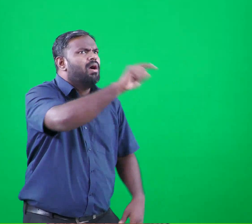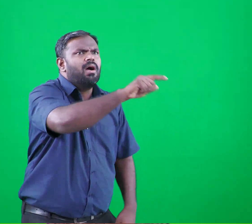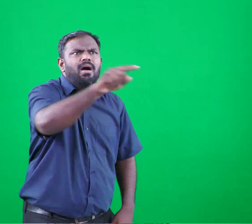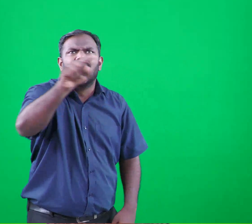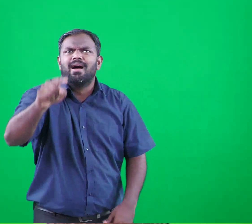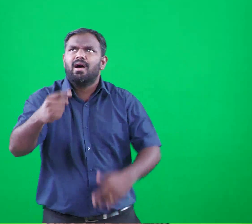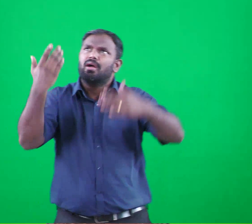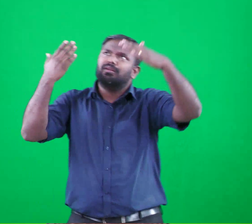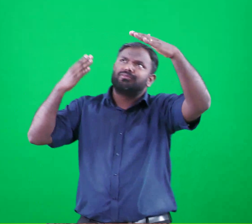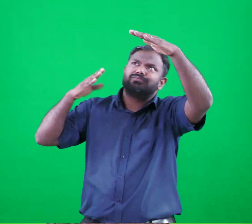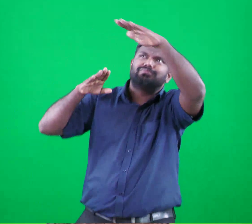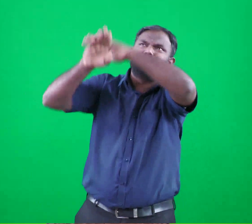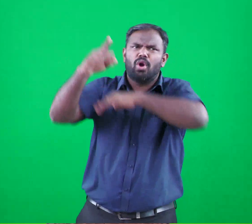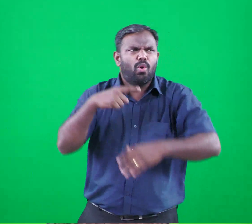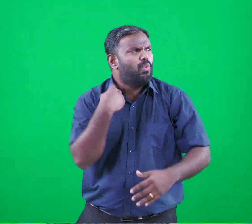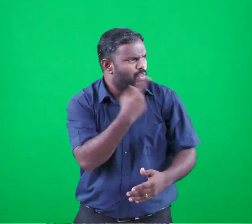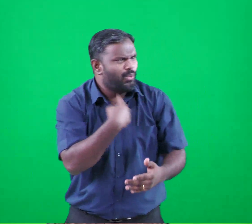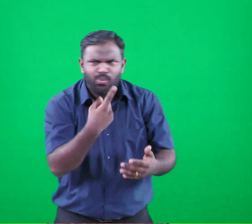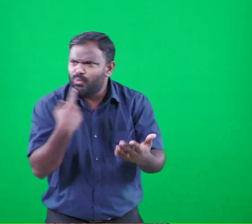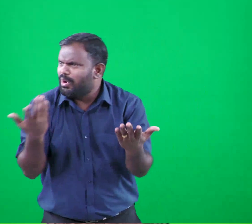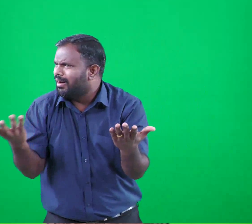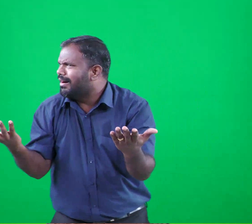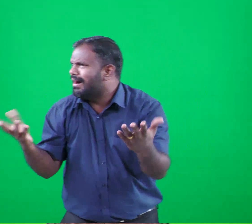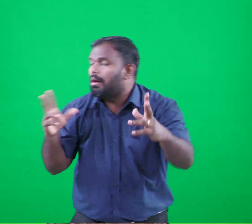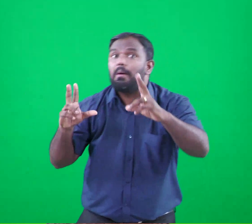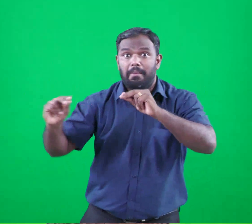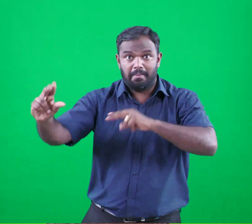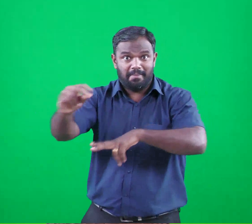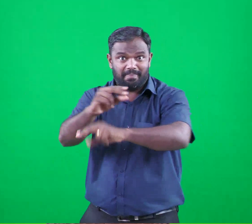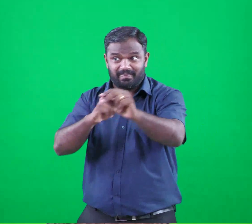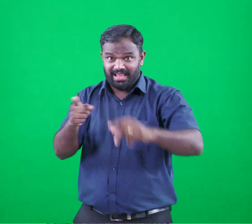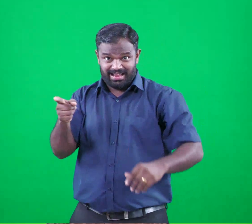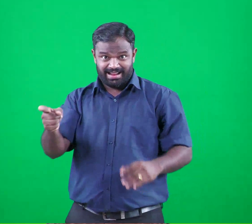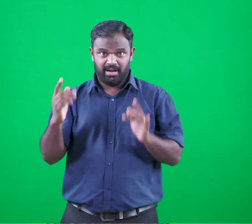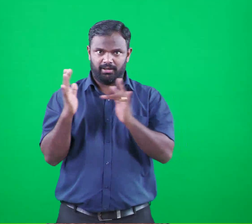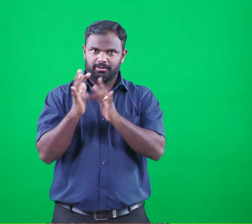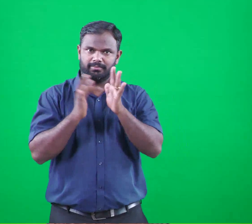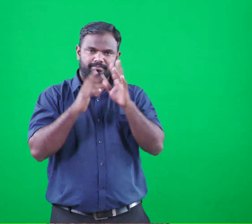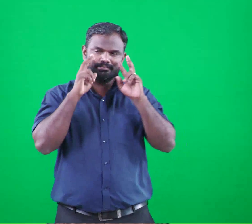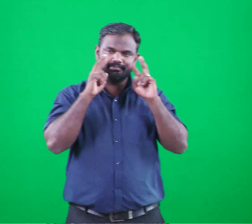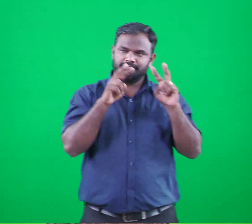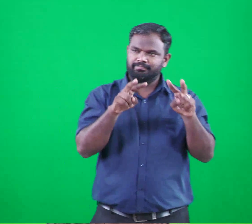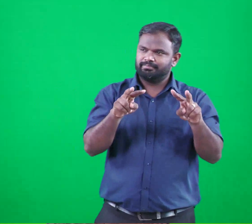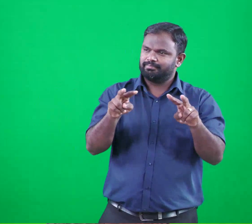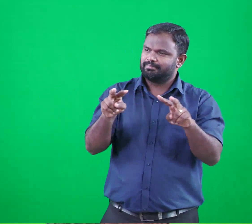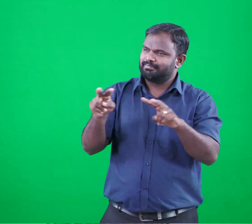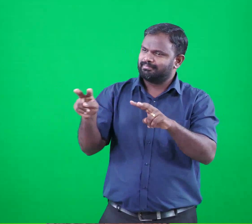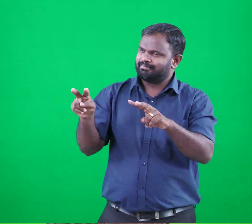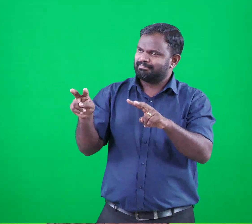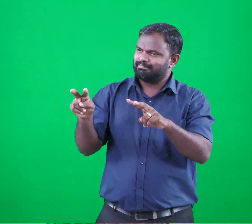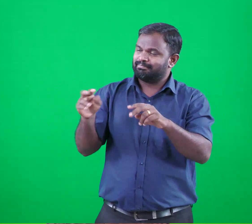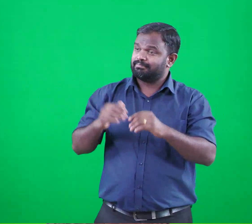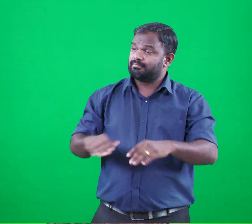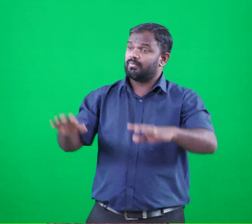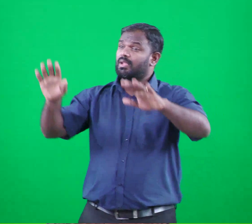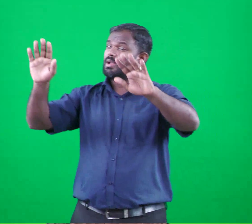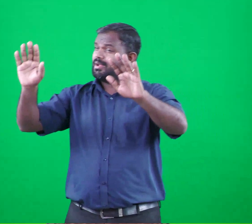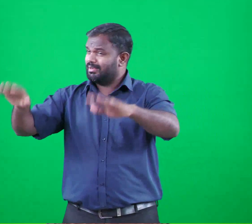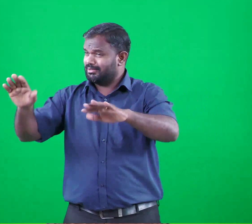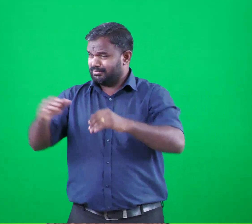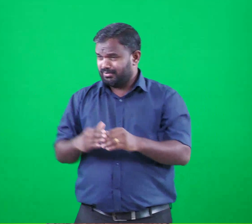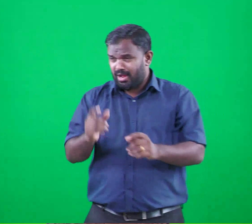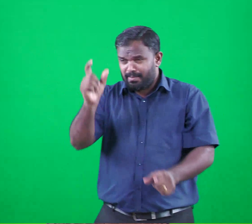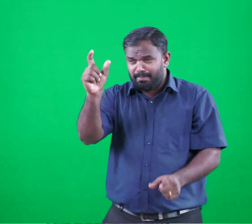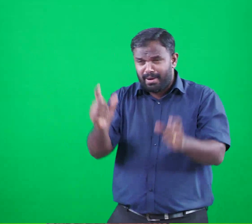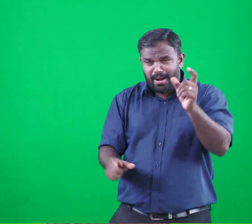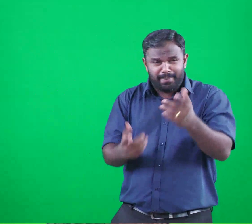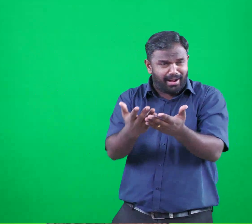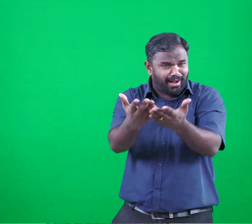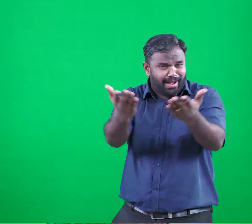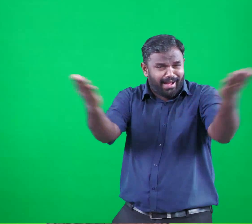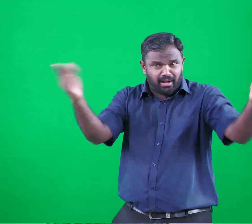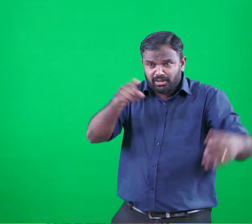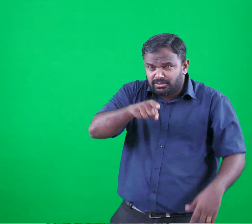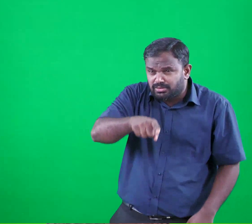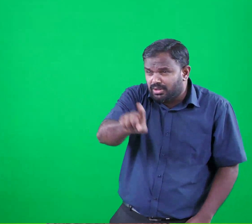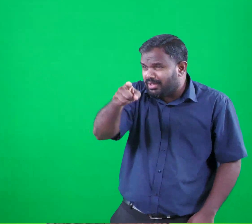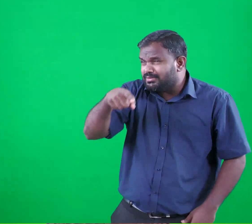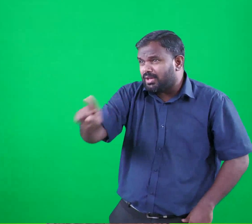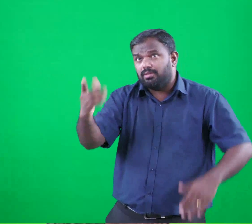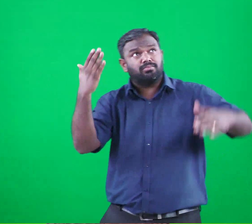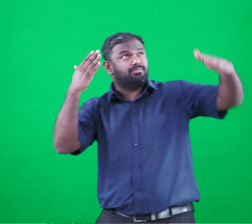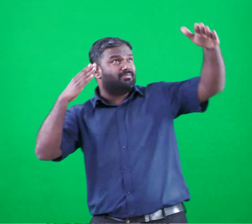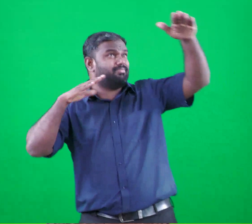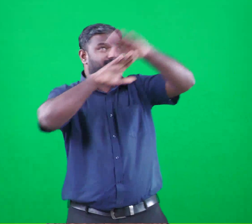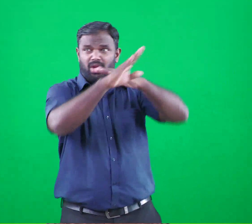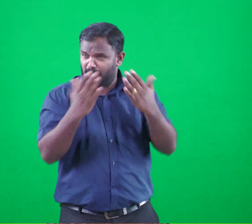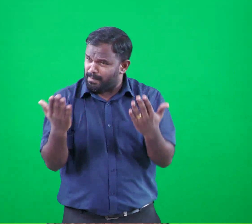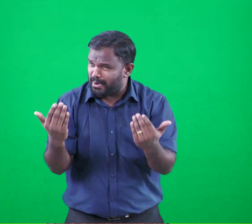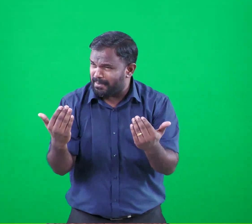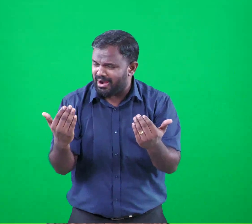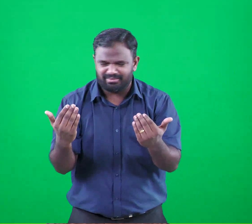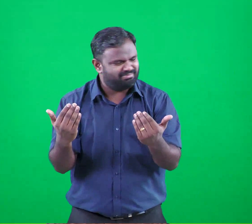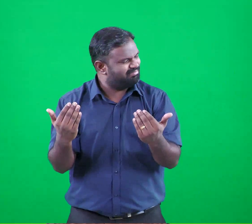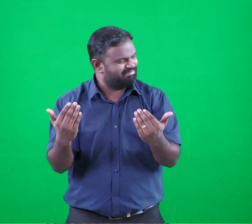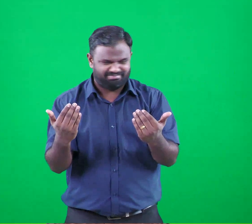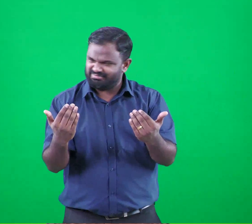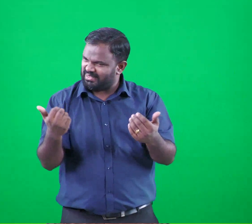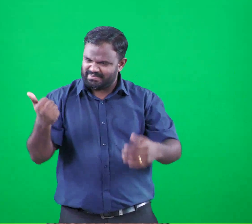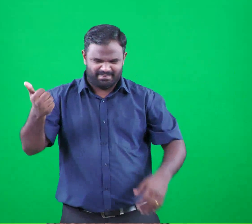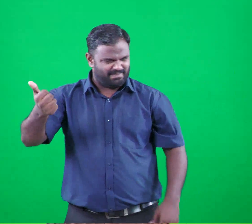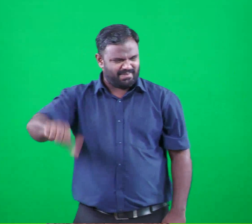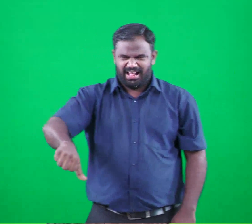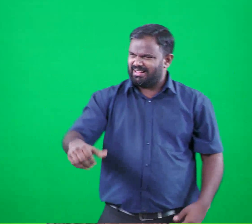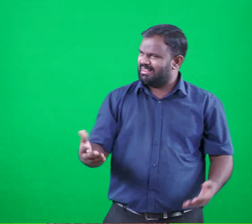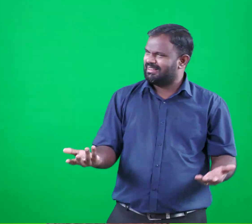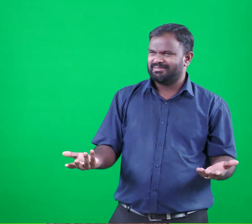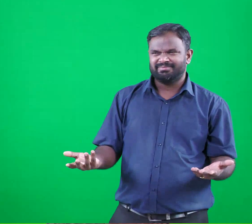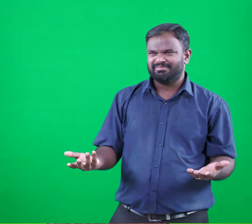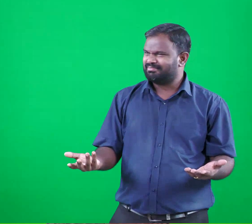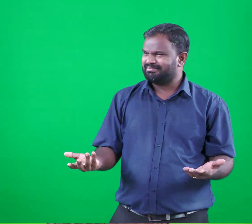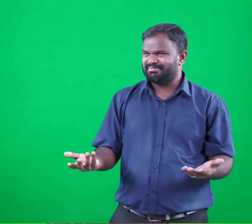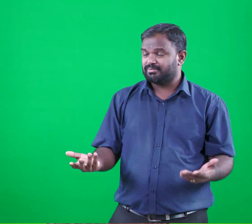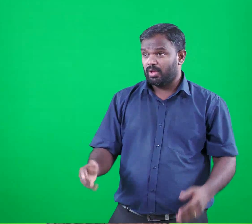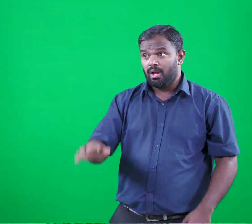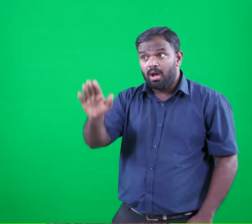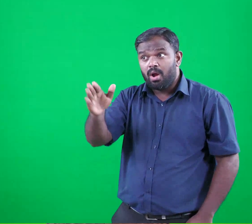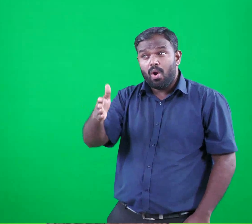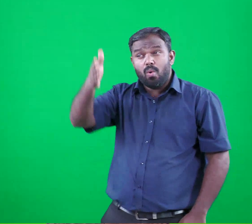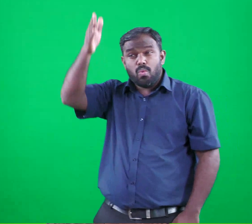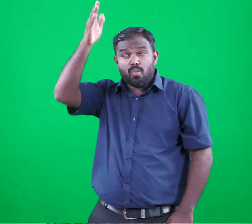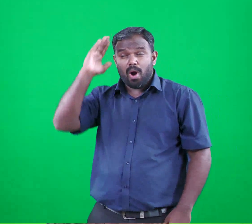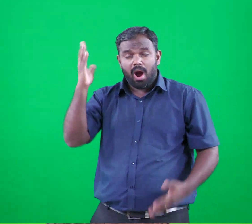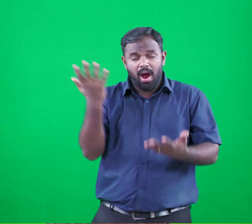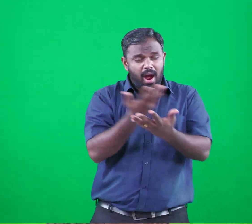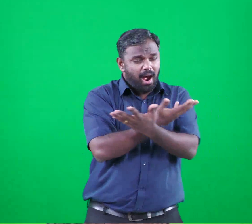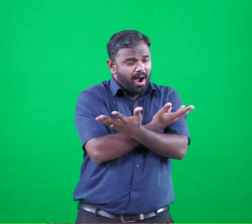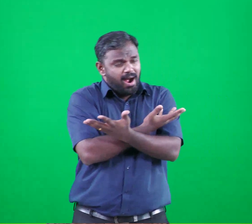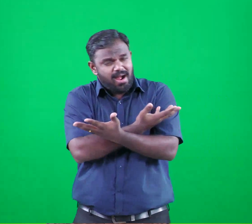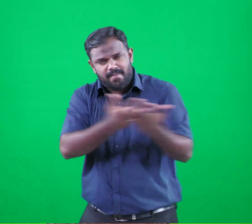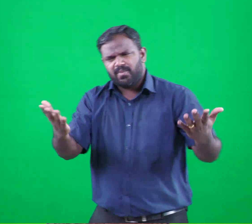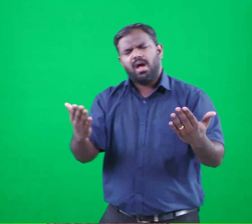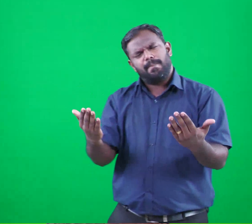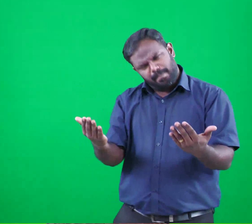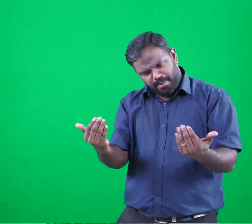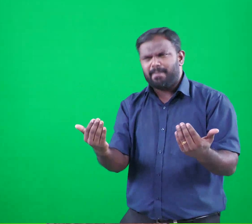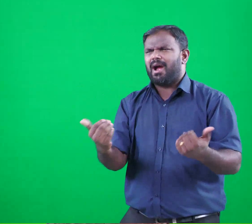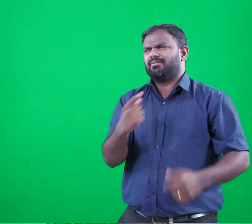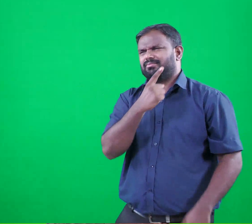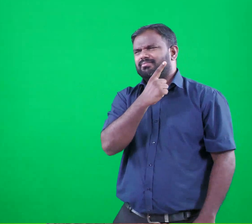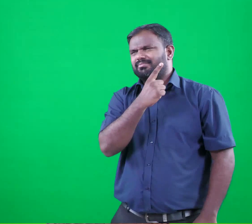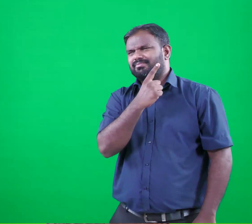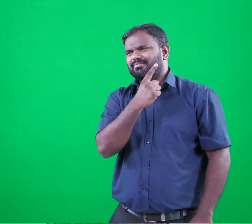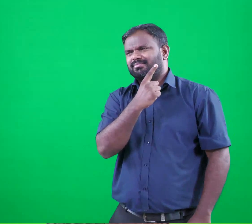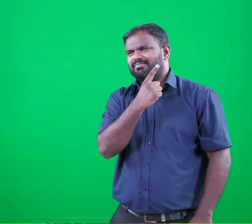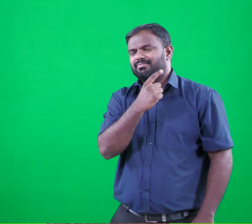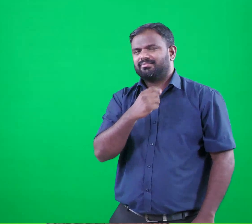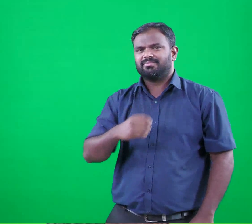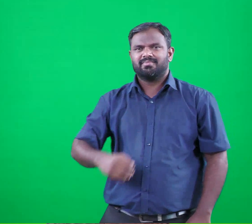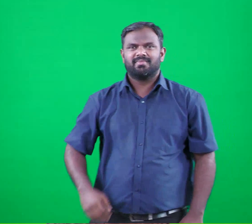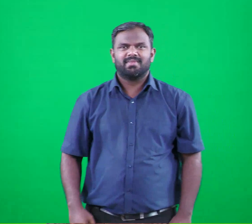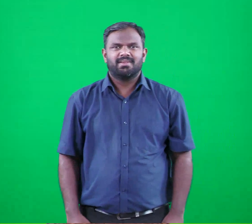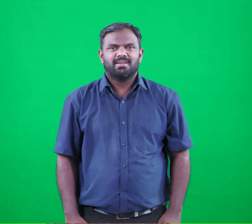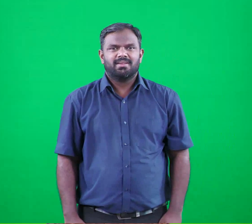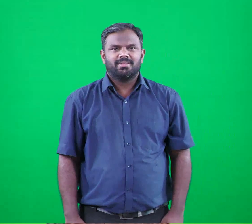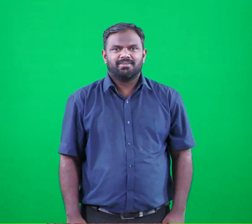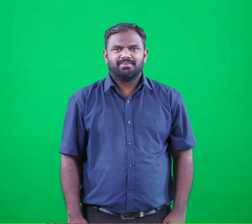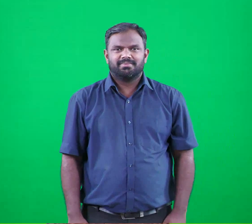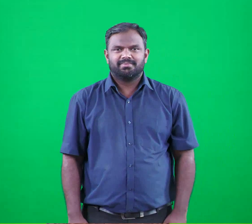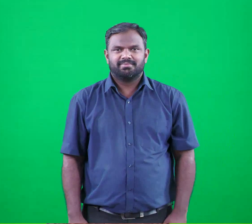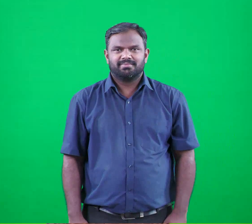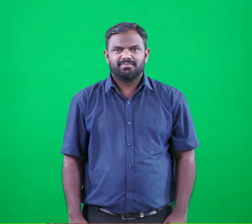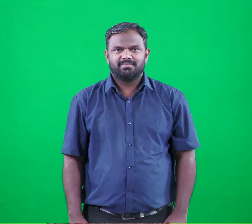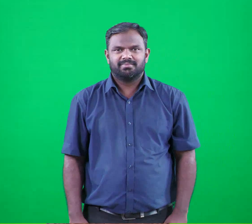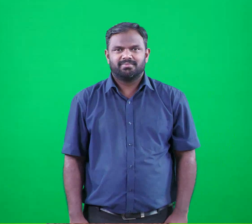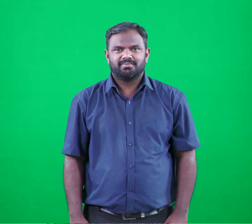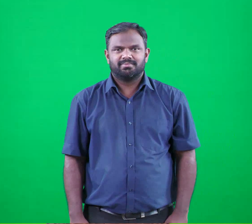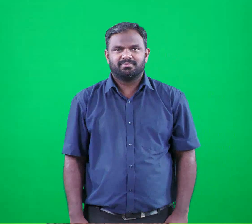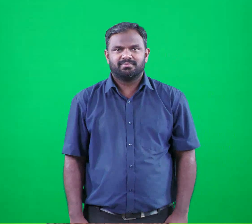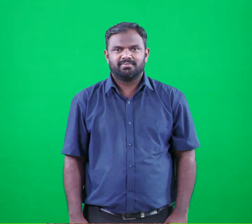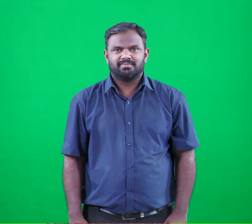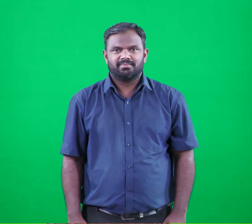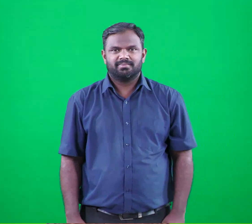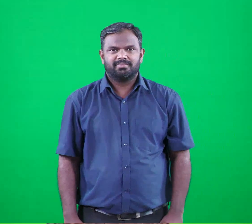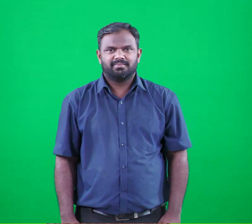Jesus looked at them and said, "With man this is impossible, but not with God. For all things are possible with God."